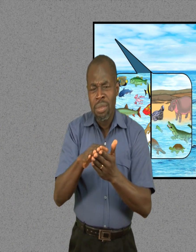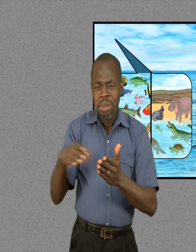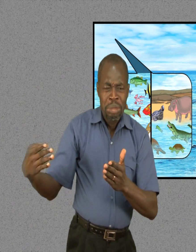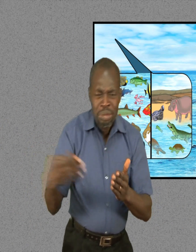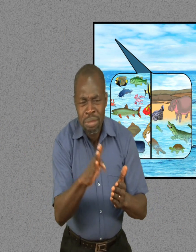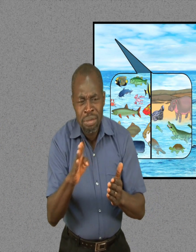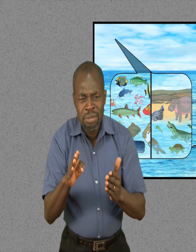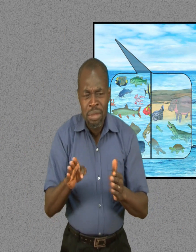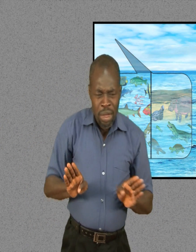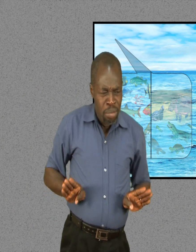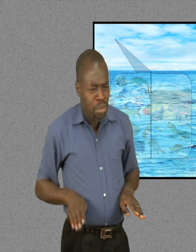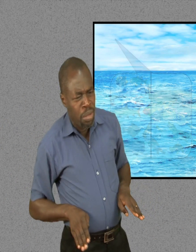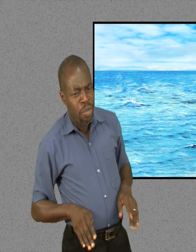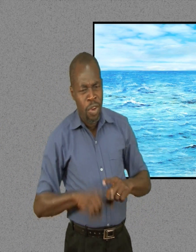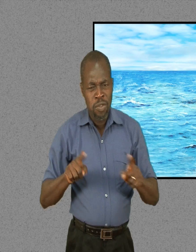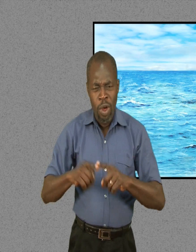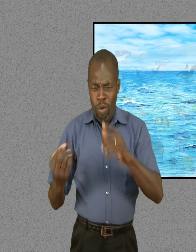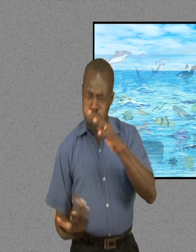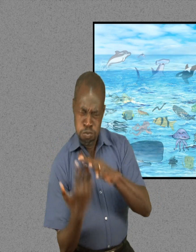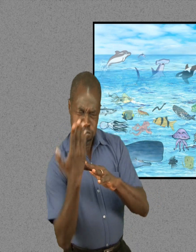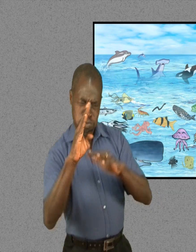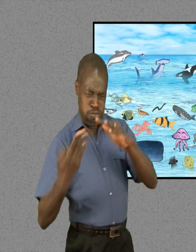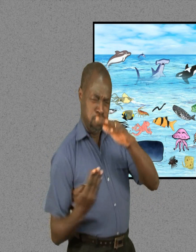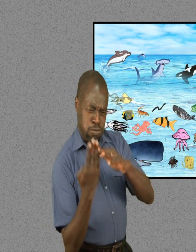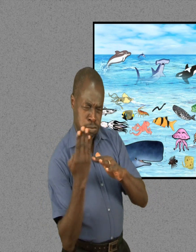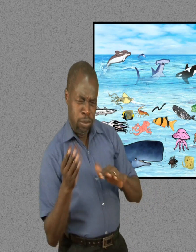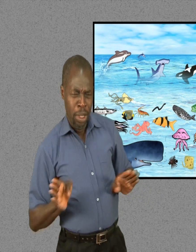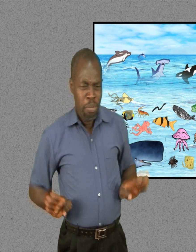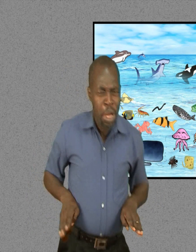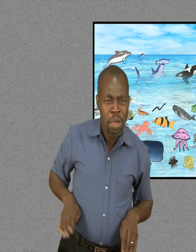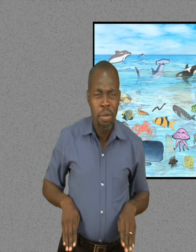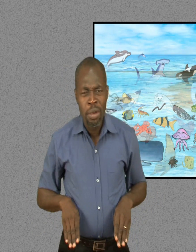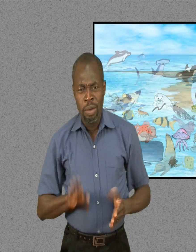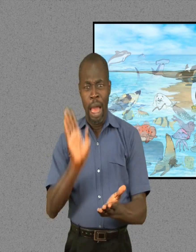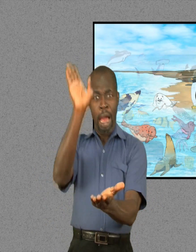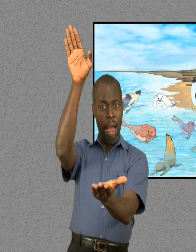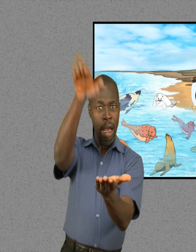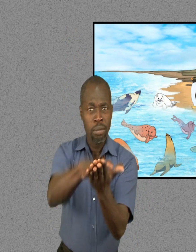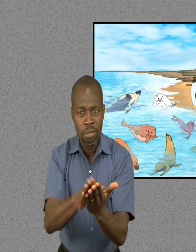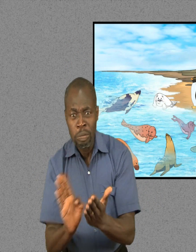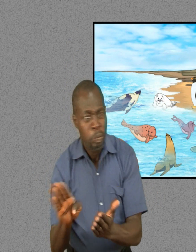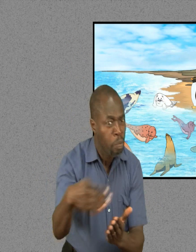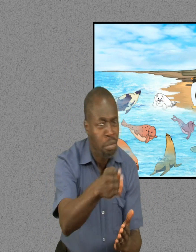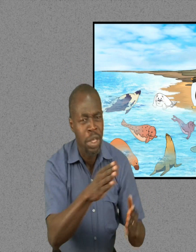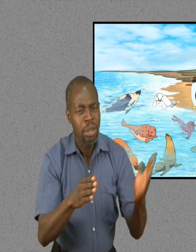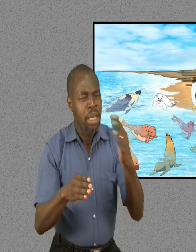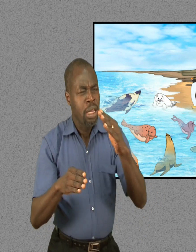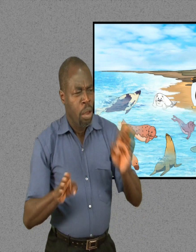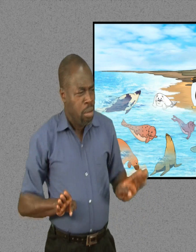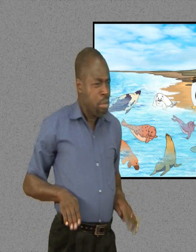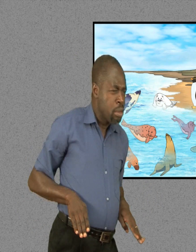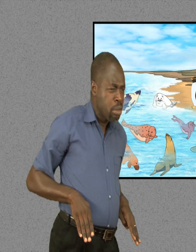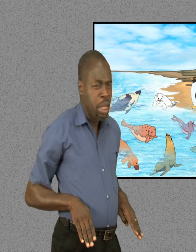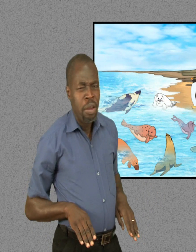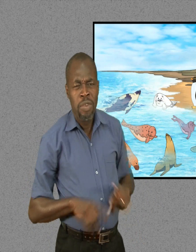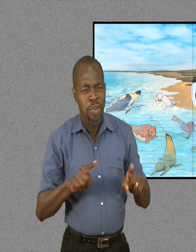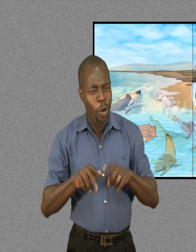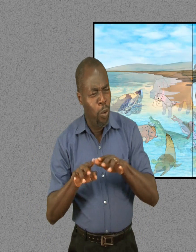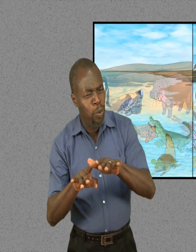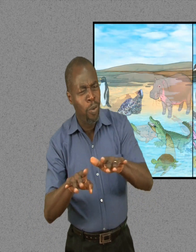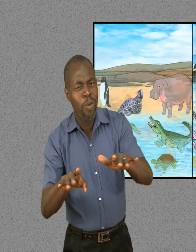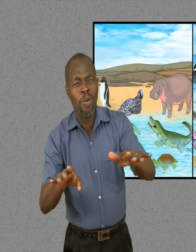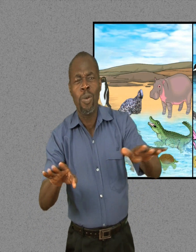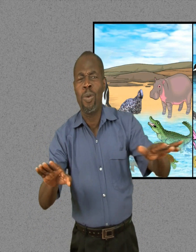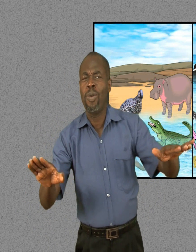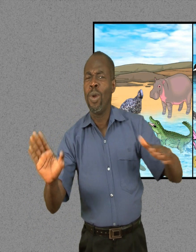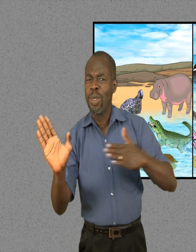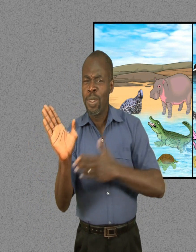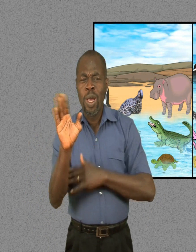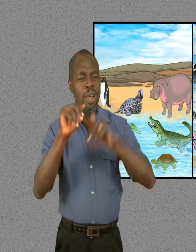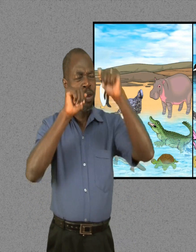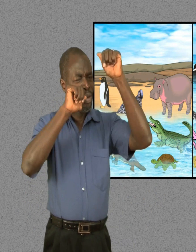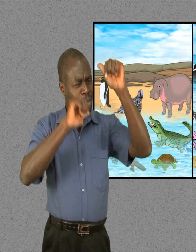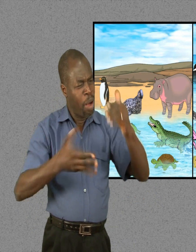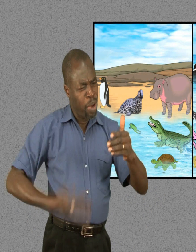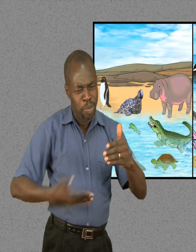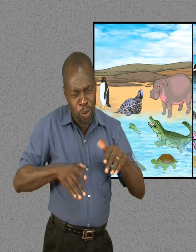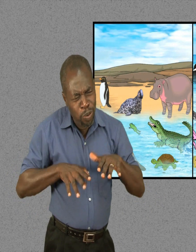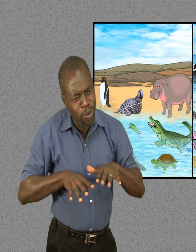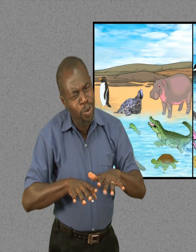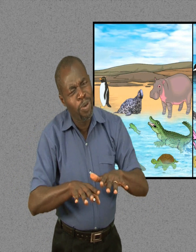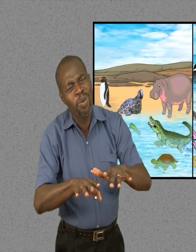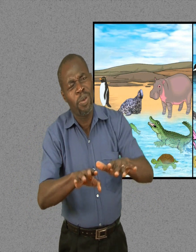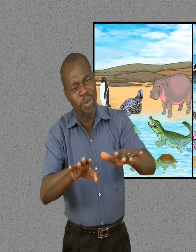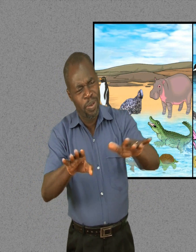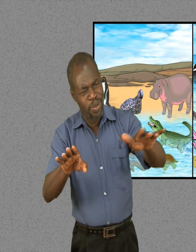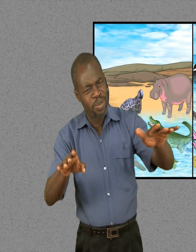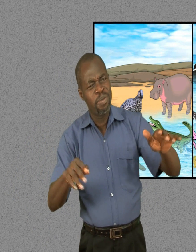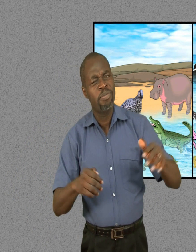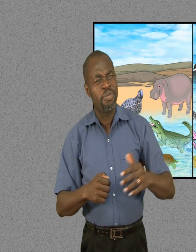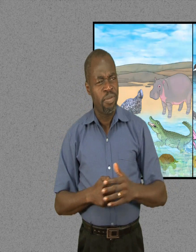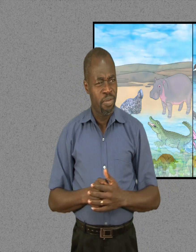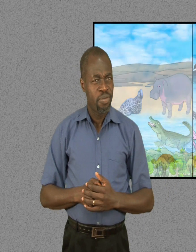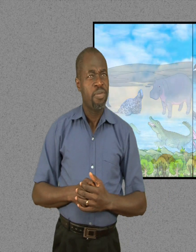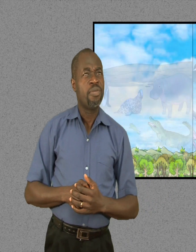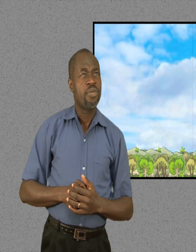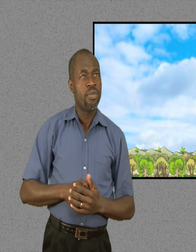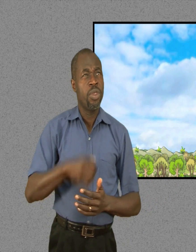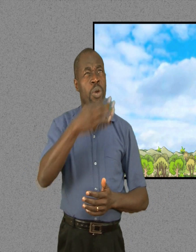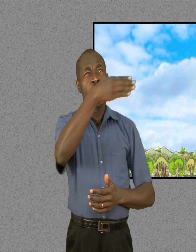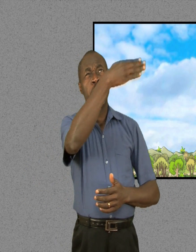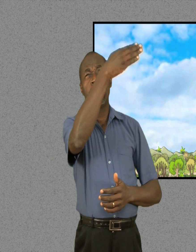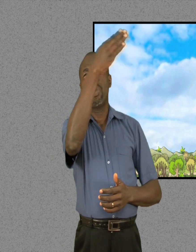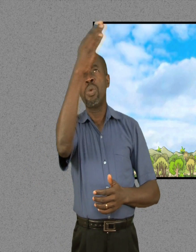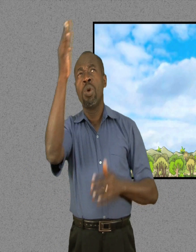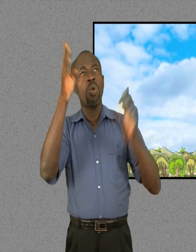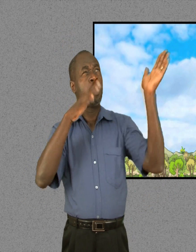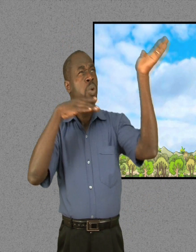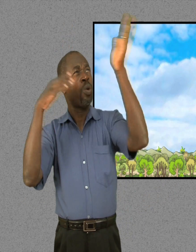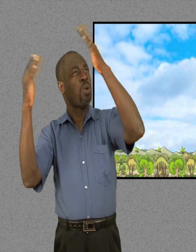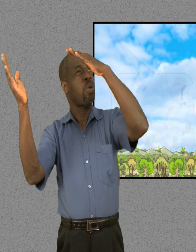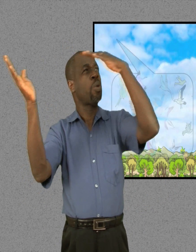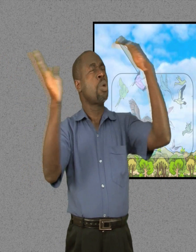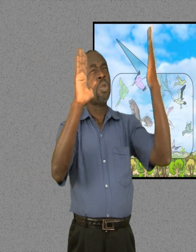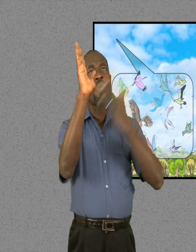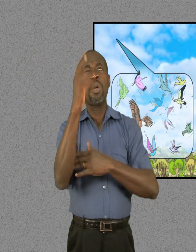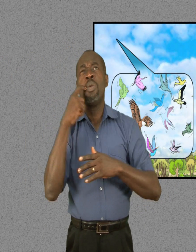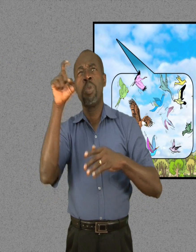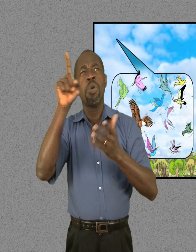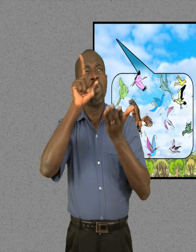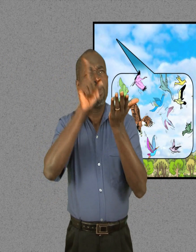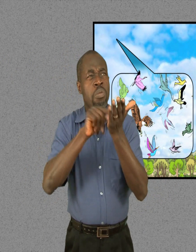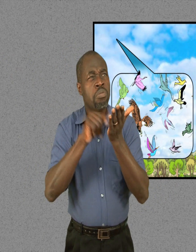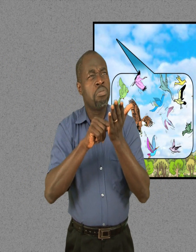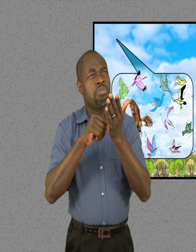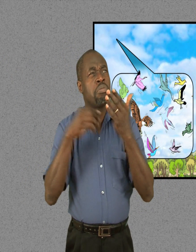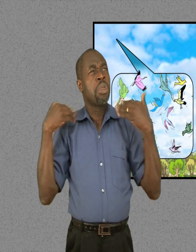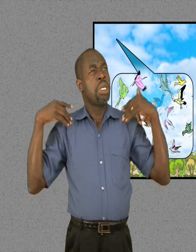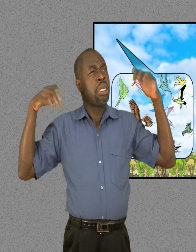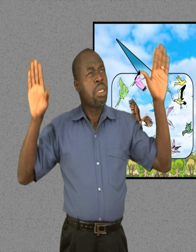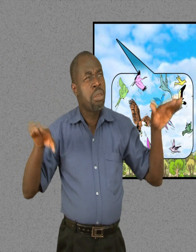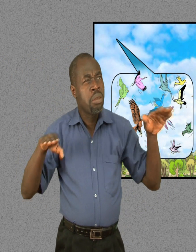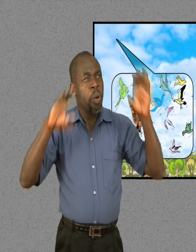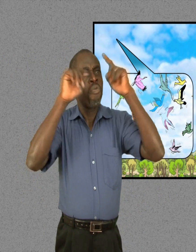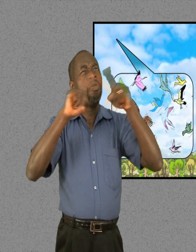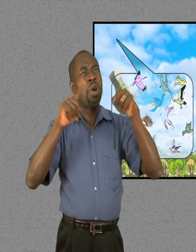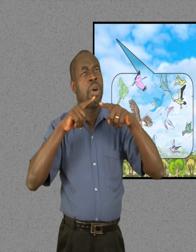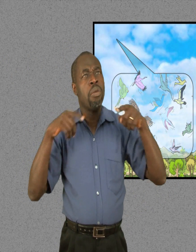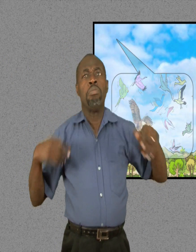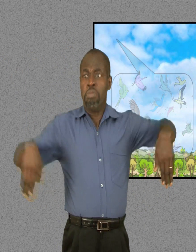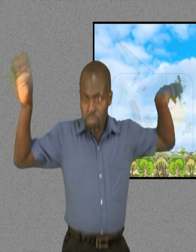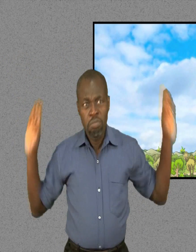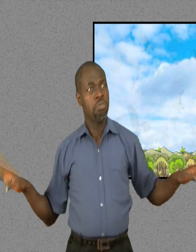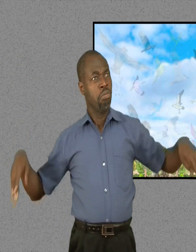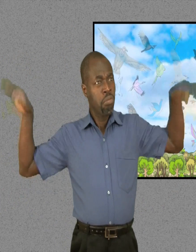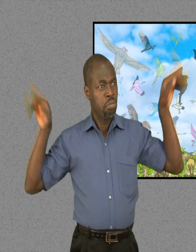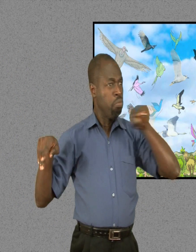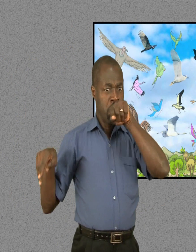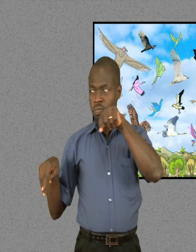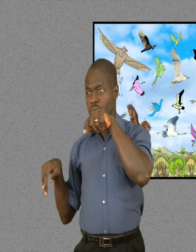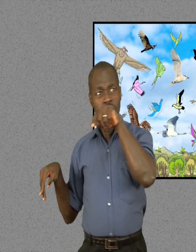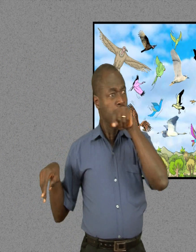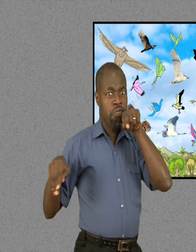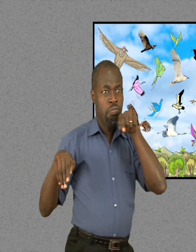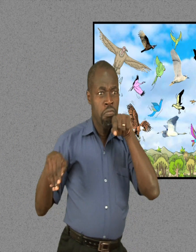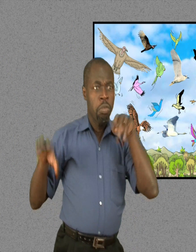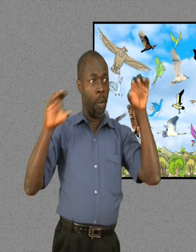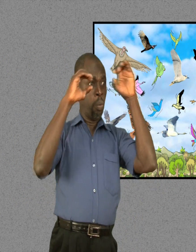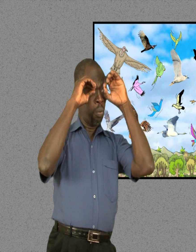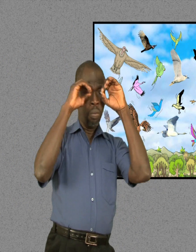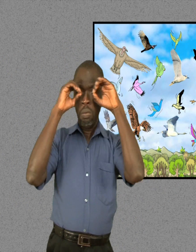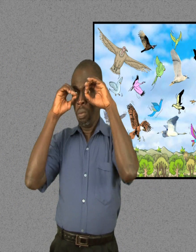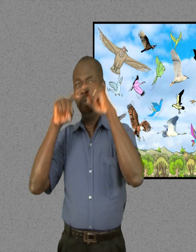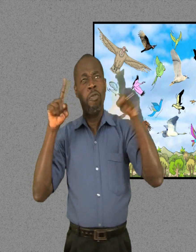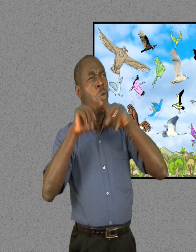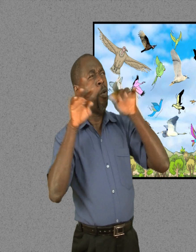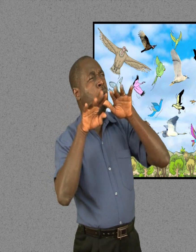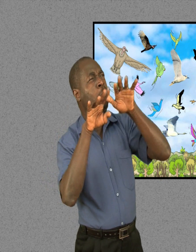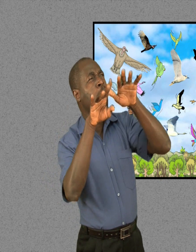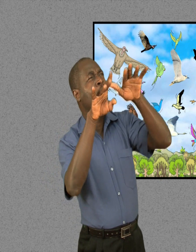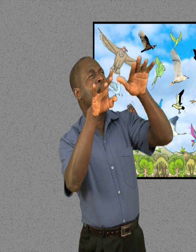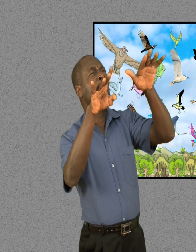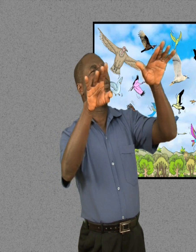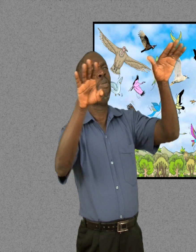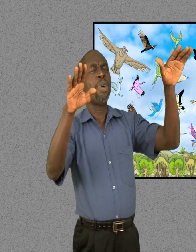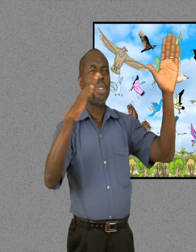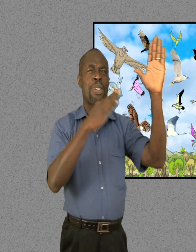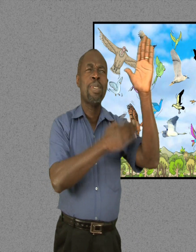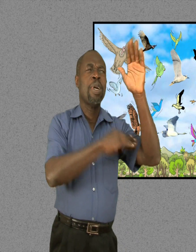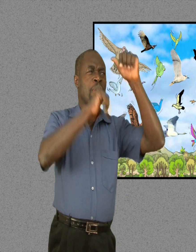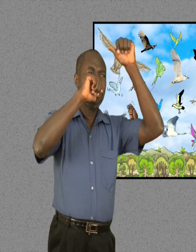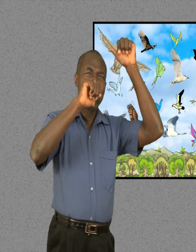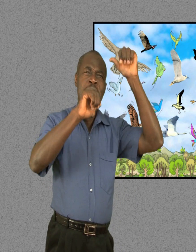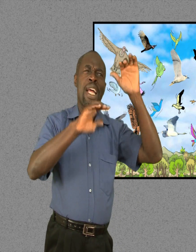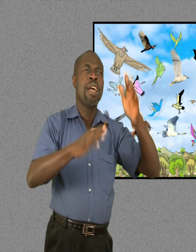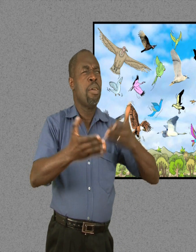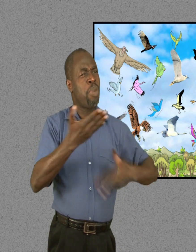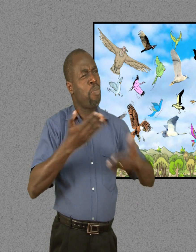So God created the great sea creatures and every living thing that moves, with which the waters teemed according to their kinds, and every bird of flight after its kind. And God saw that it was good.